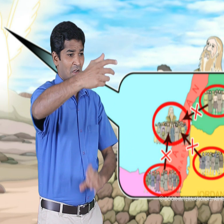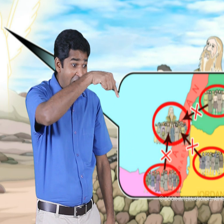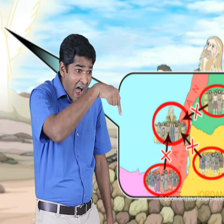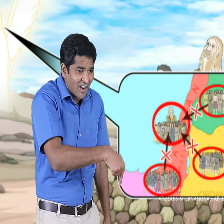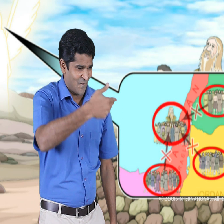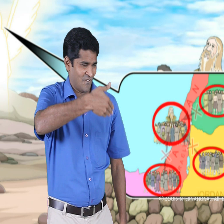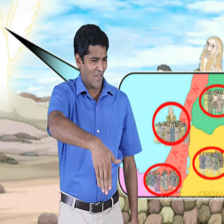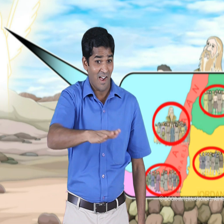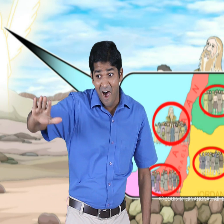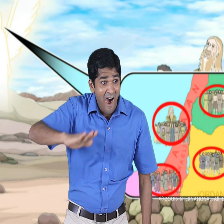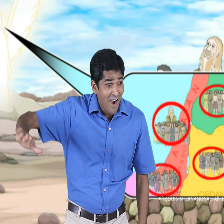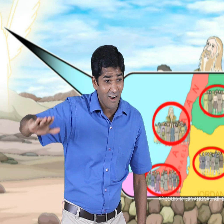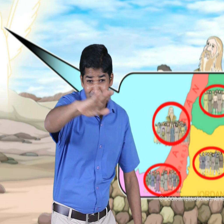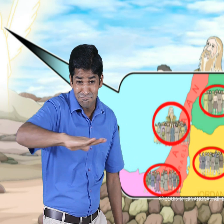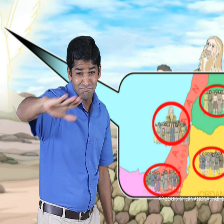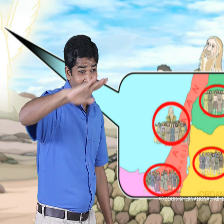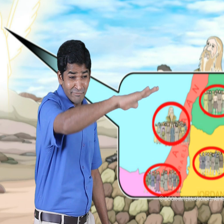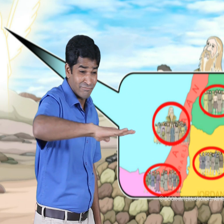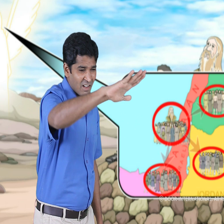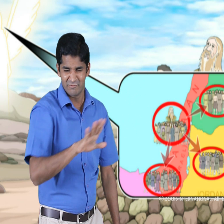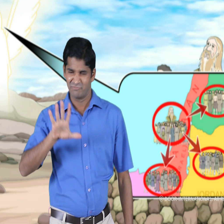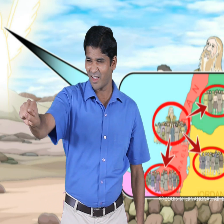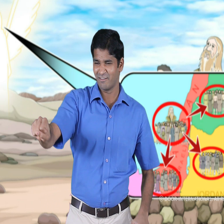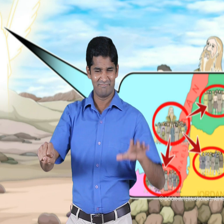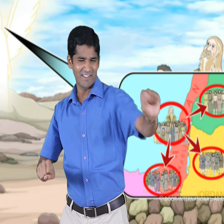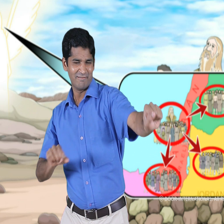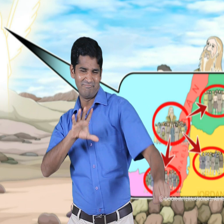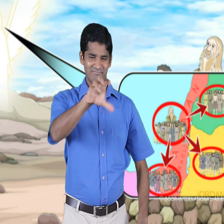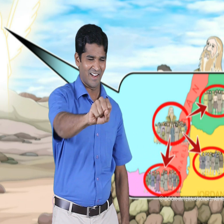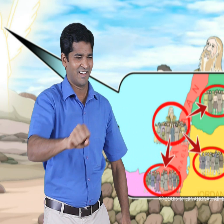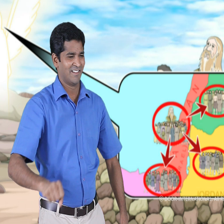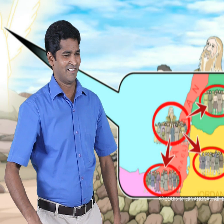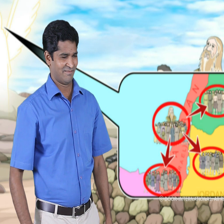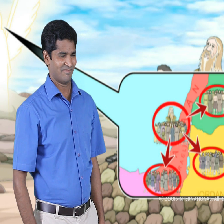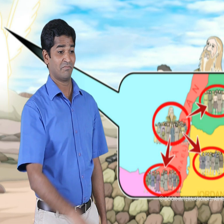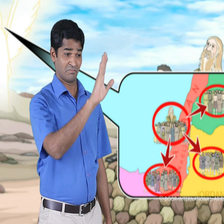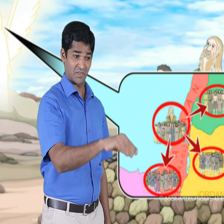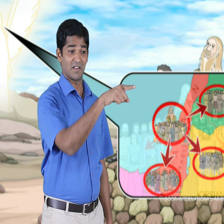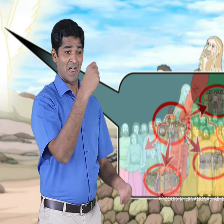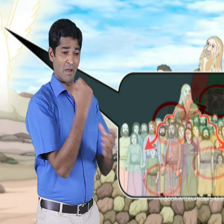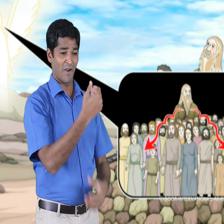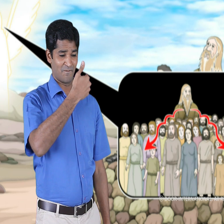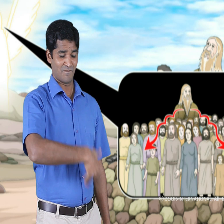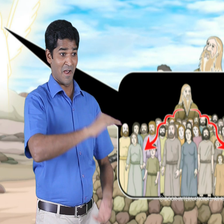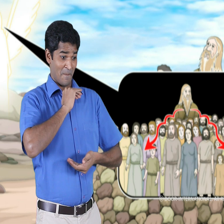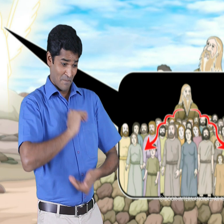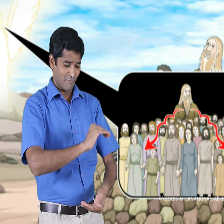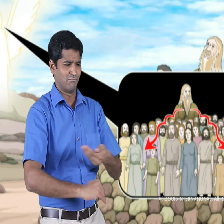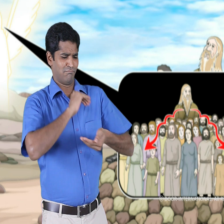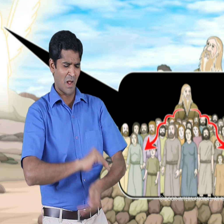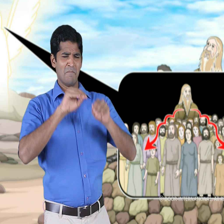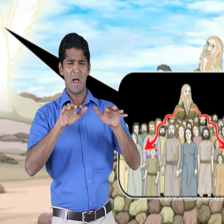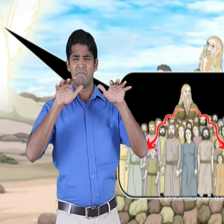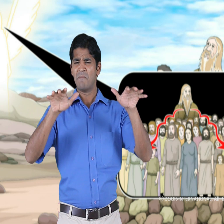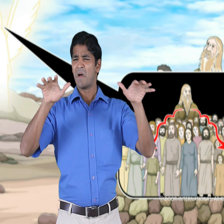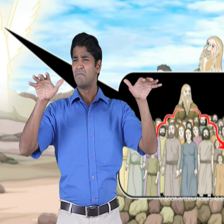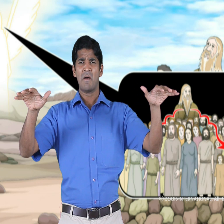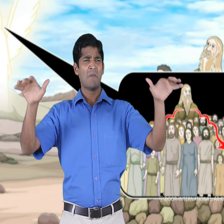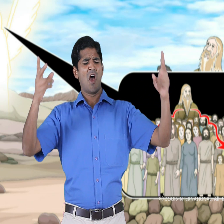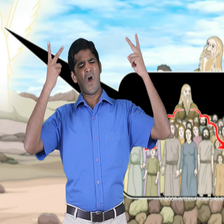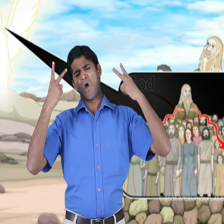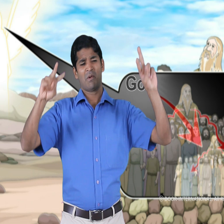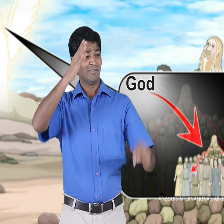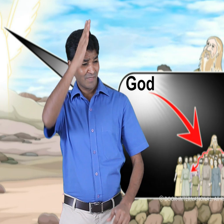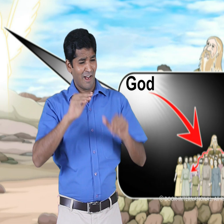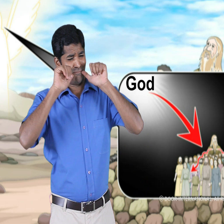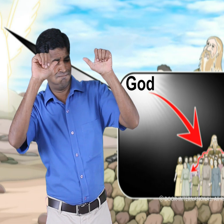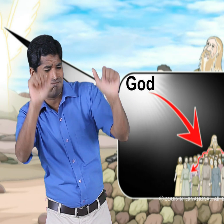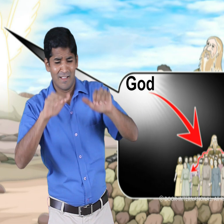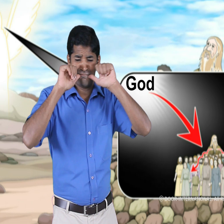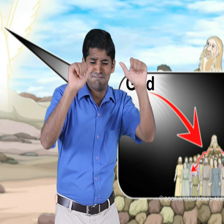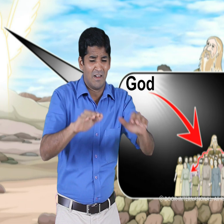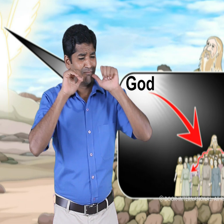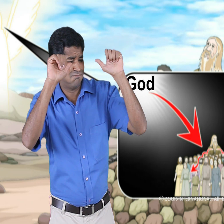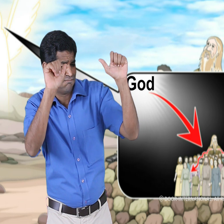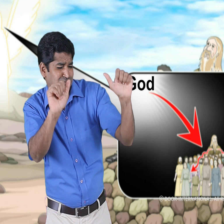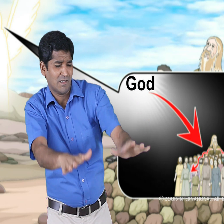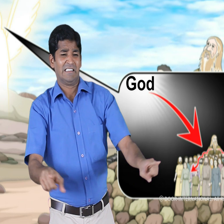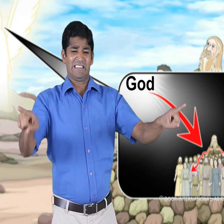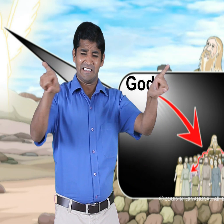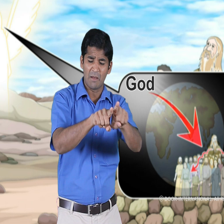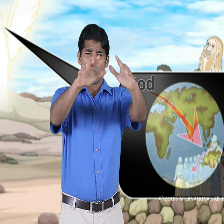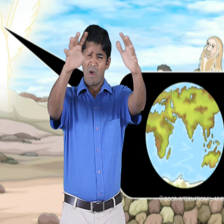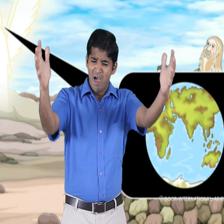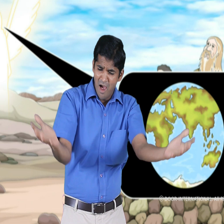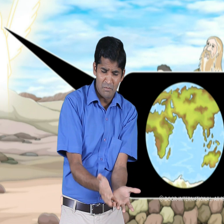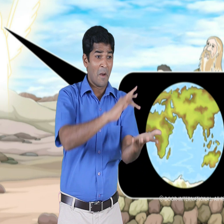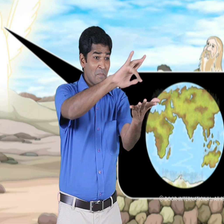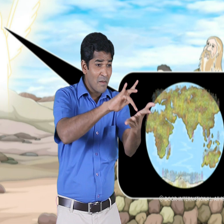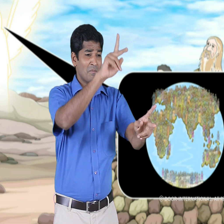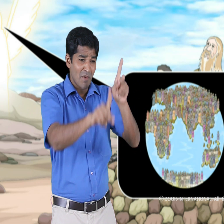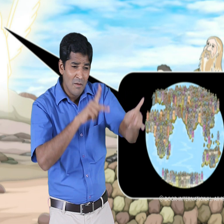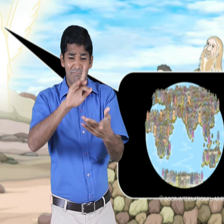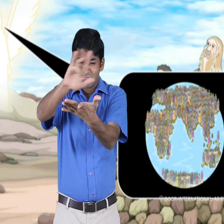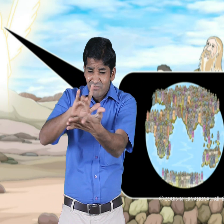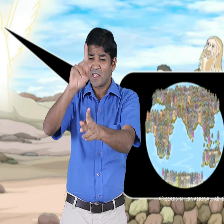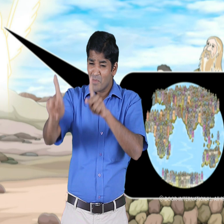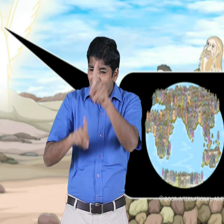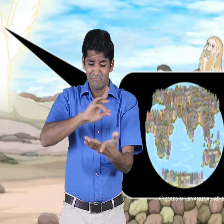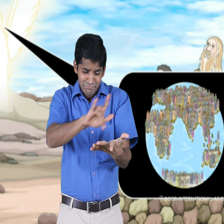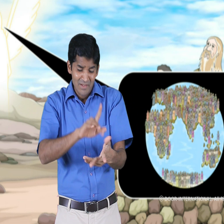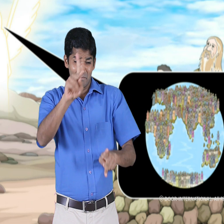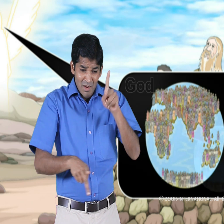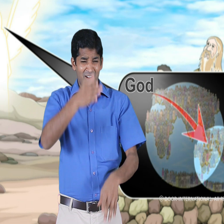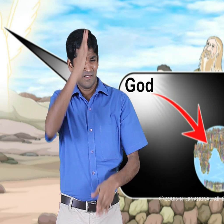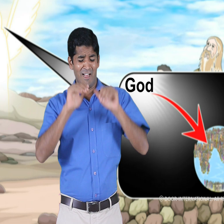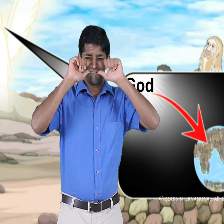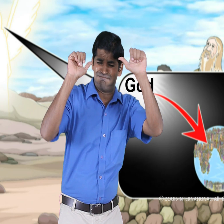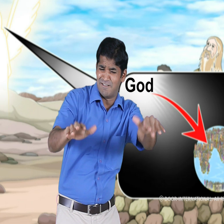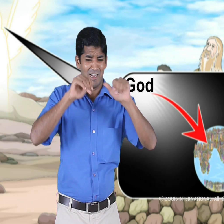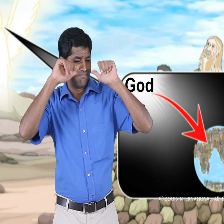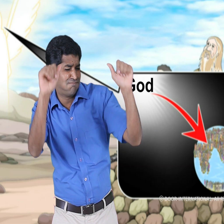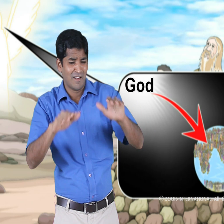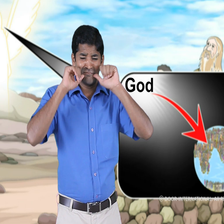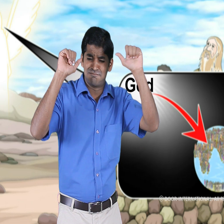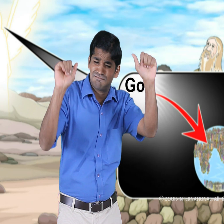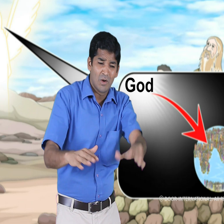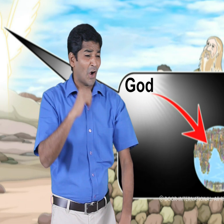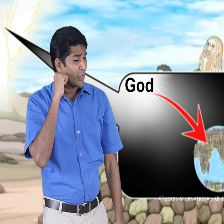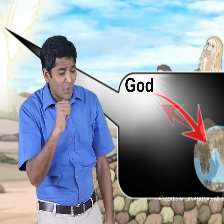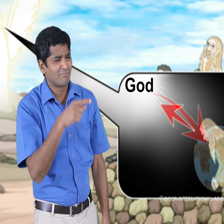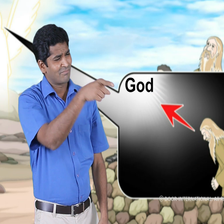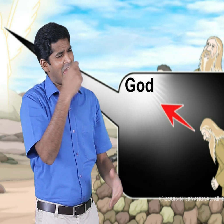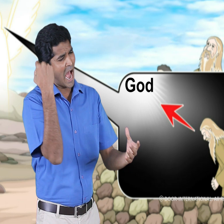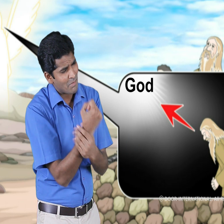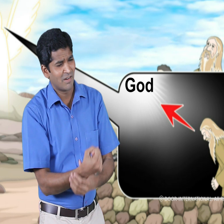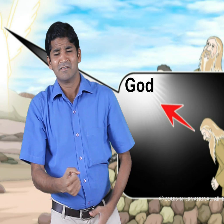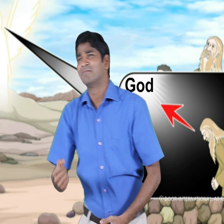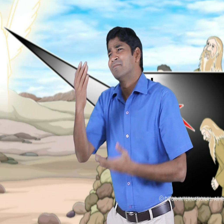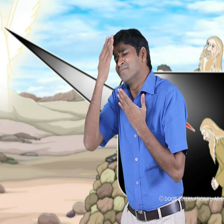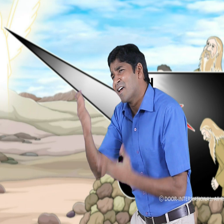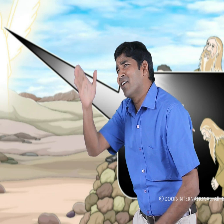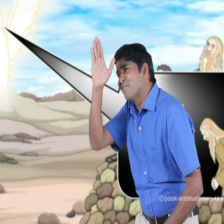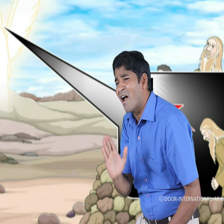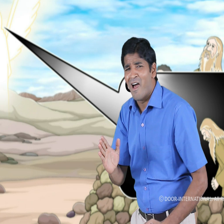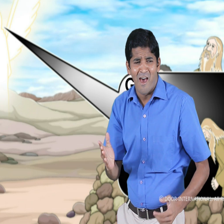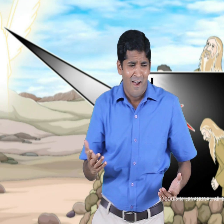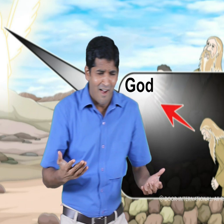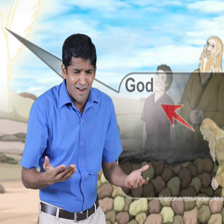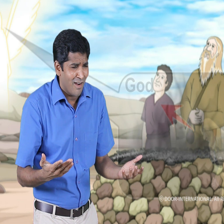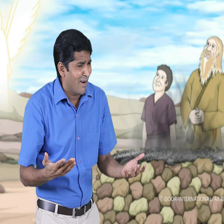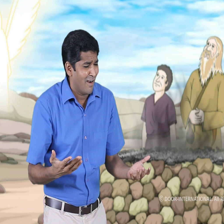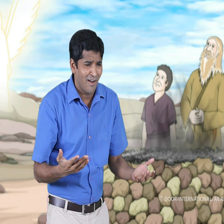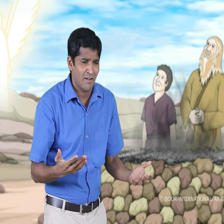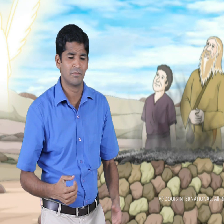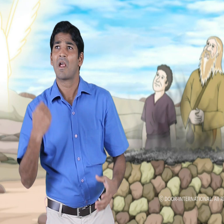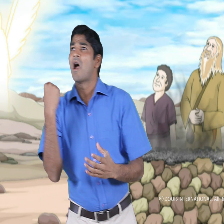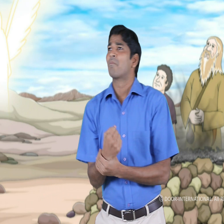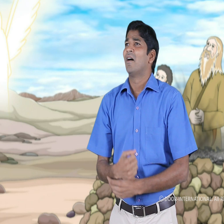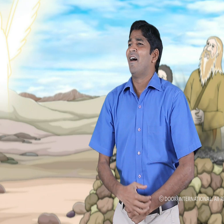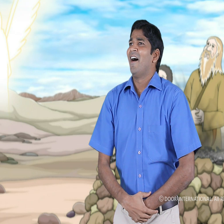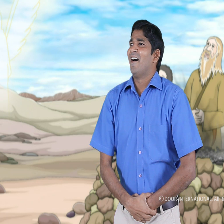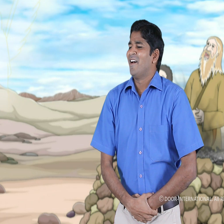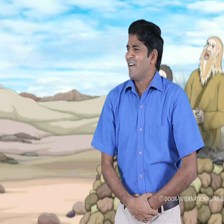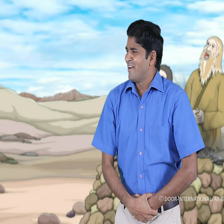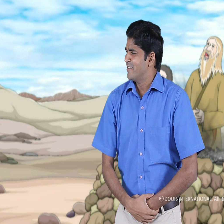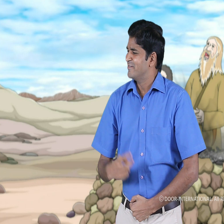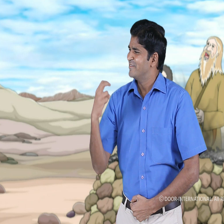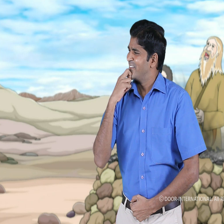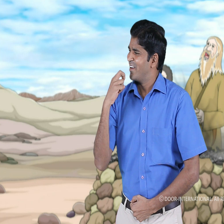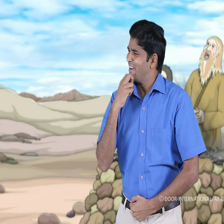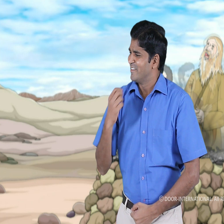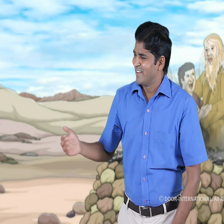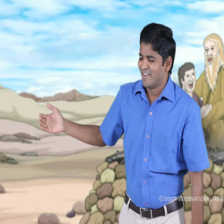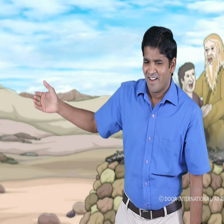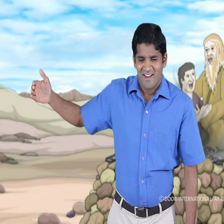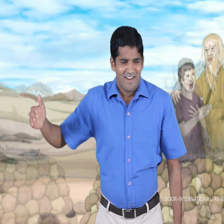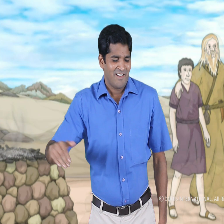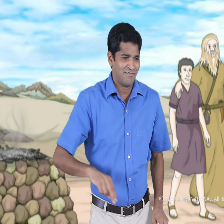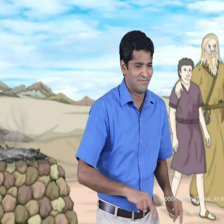And through your offspring all nations of the earth will be blessed, because you have obeyed My voice.”